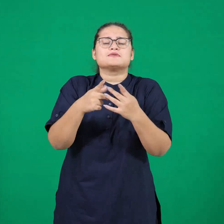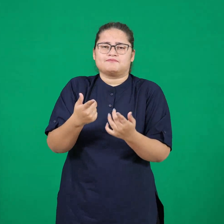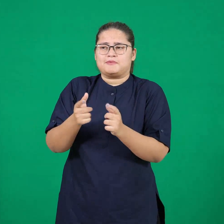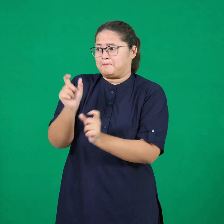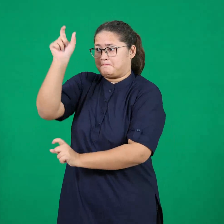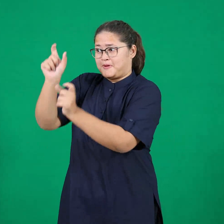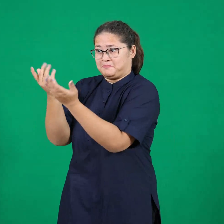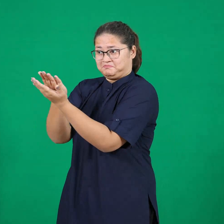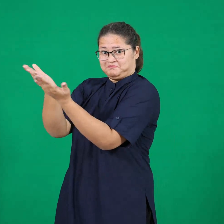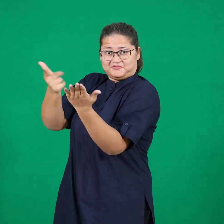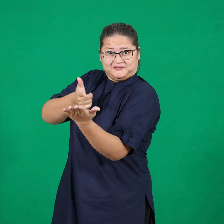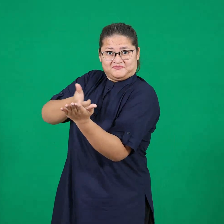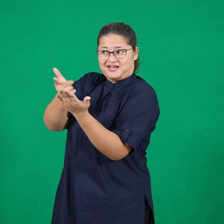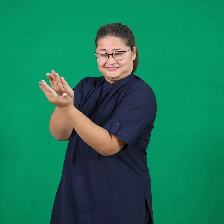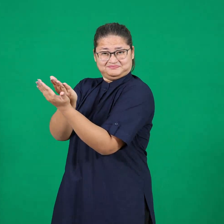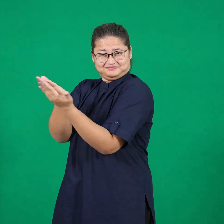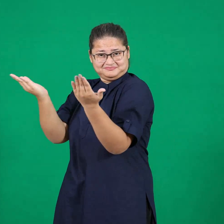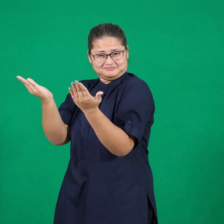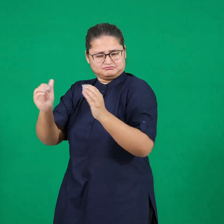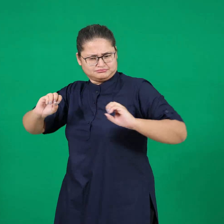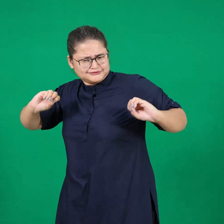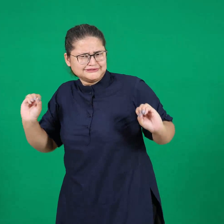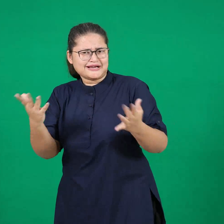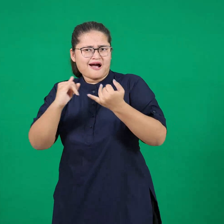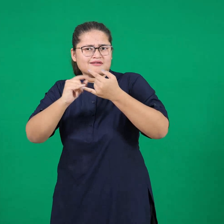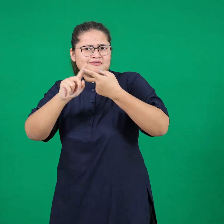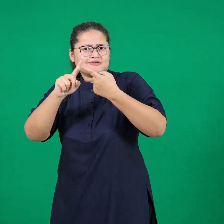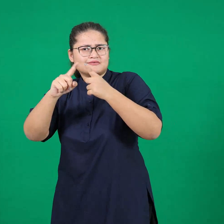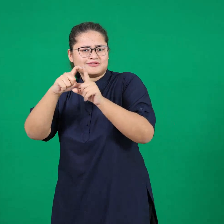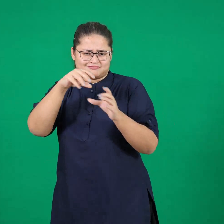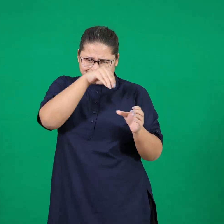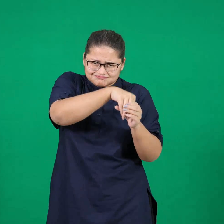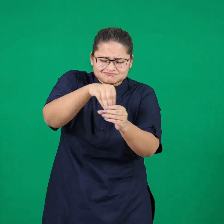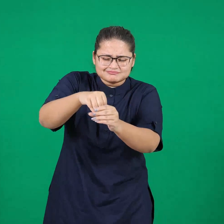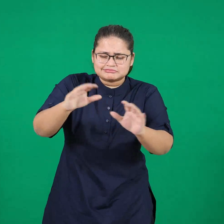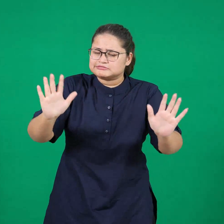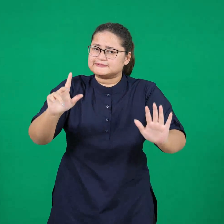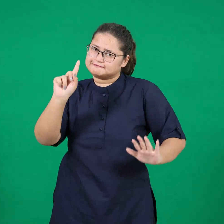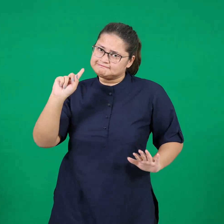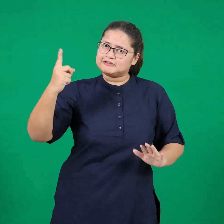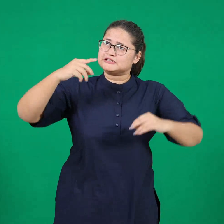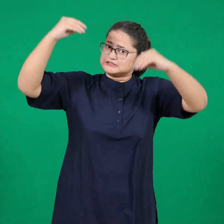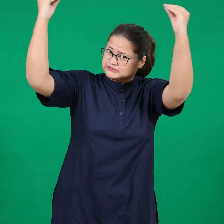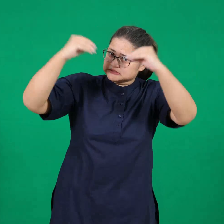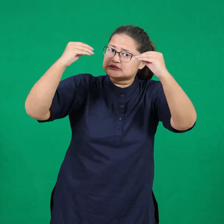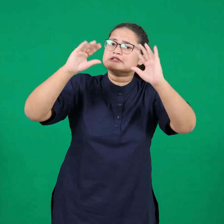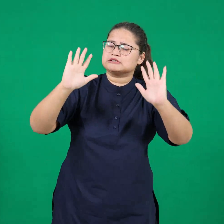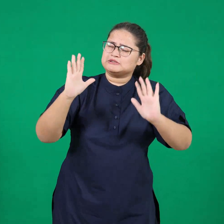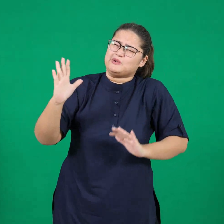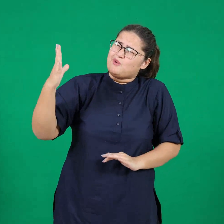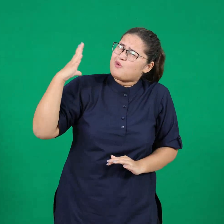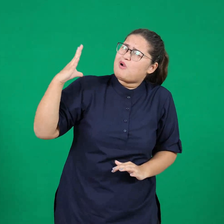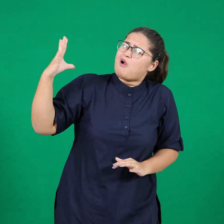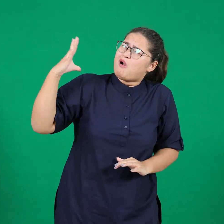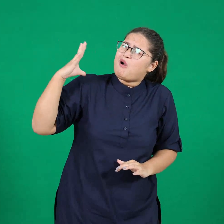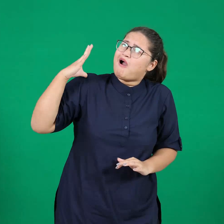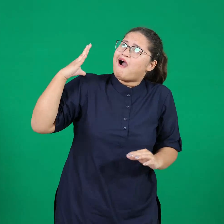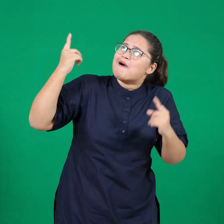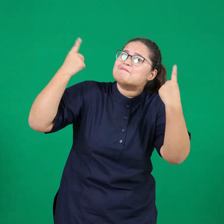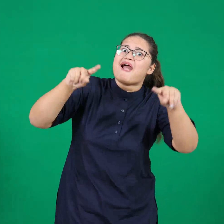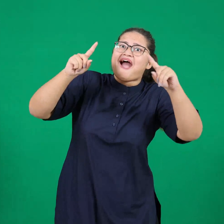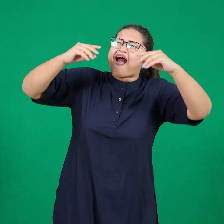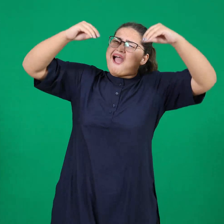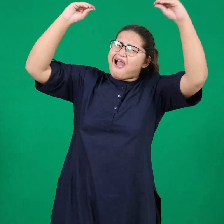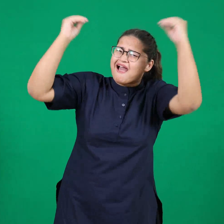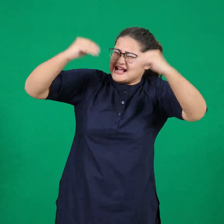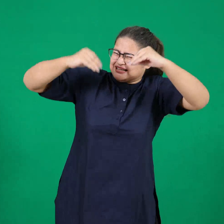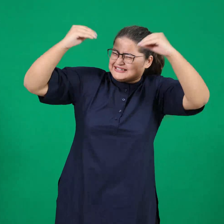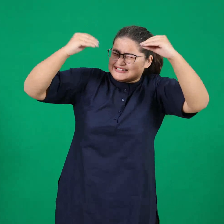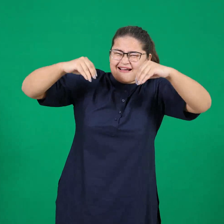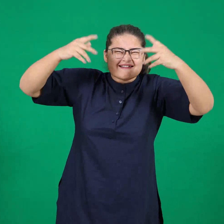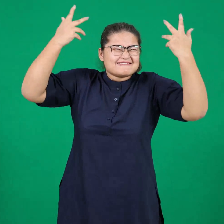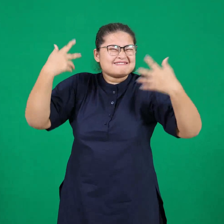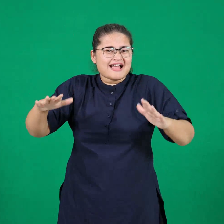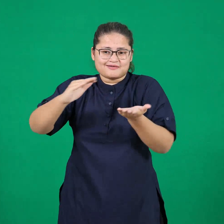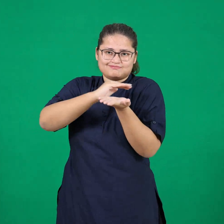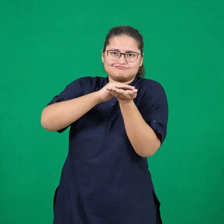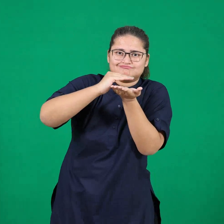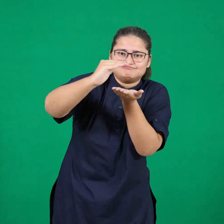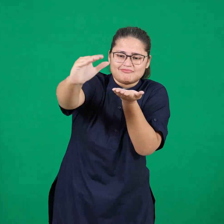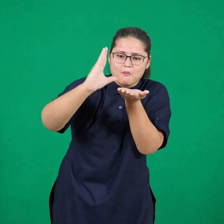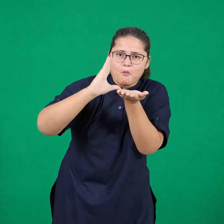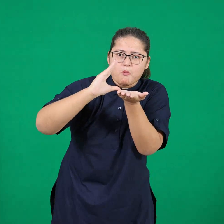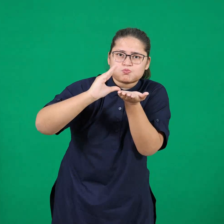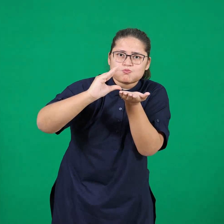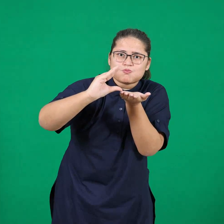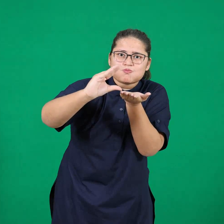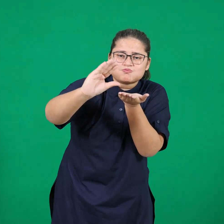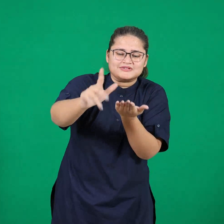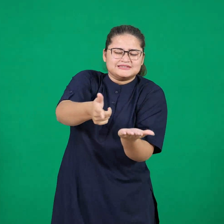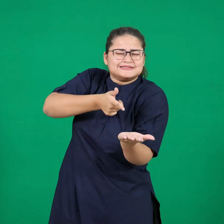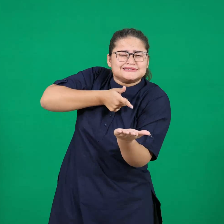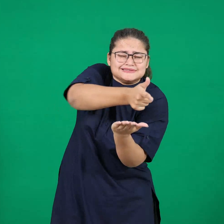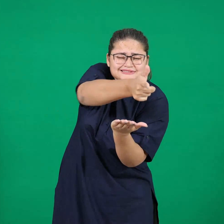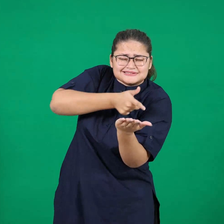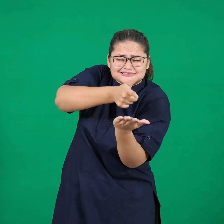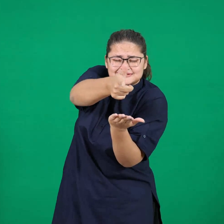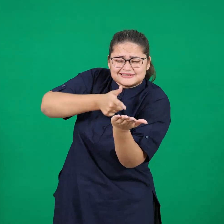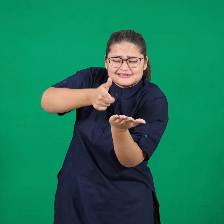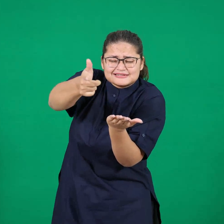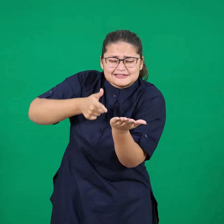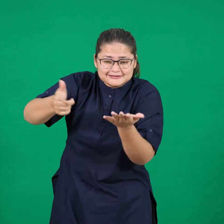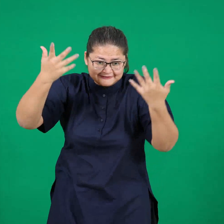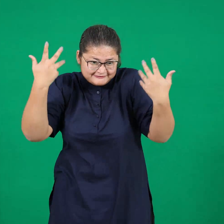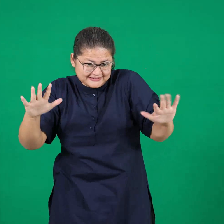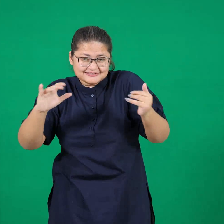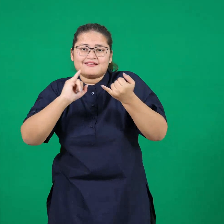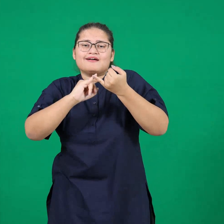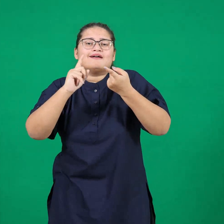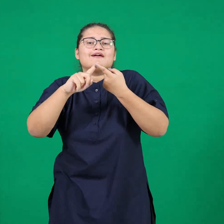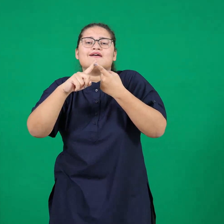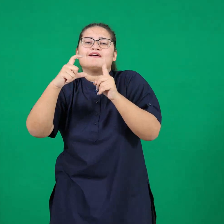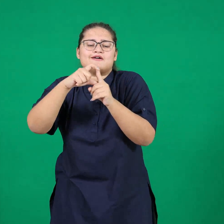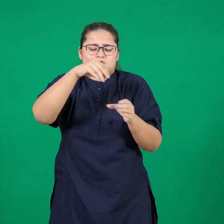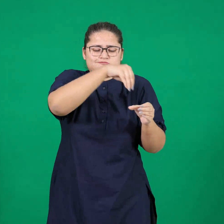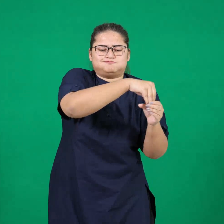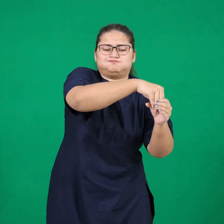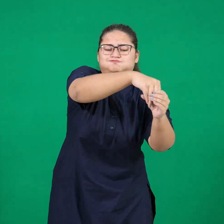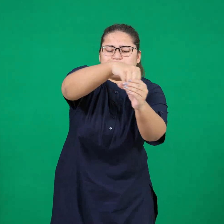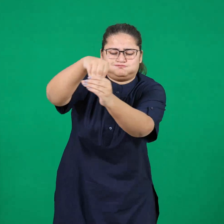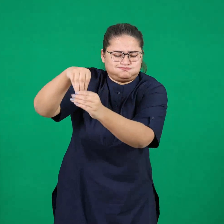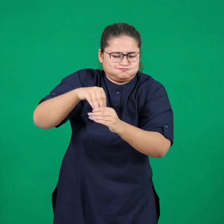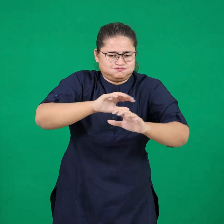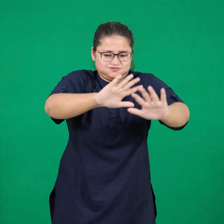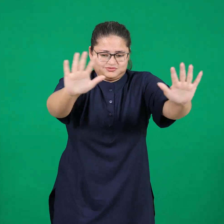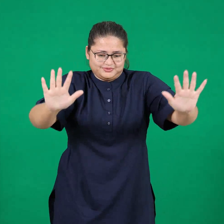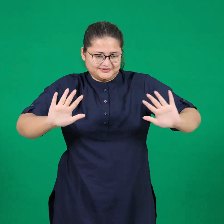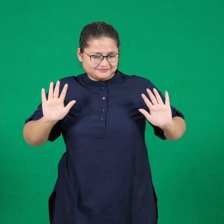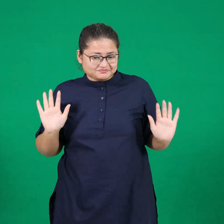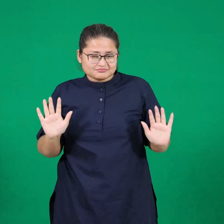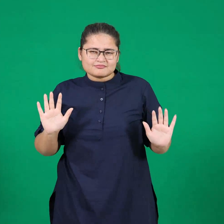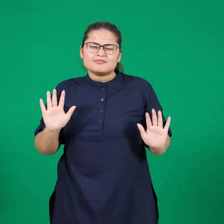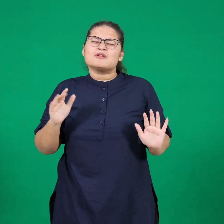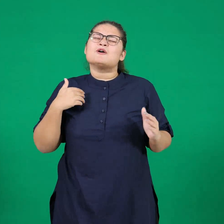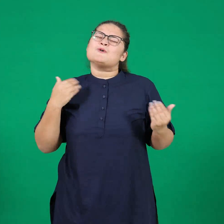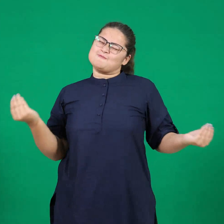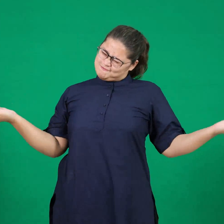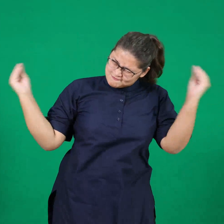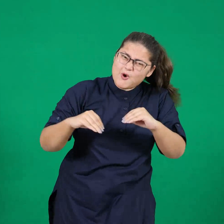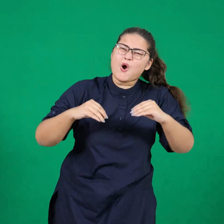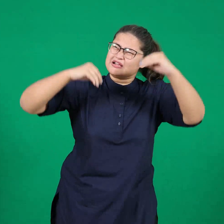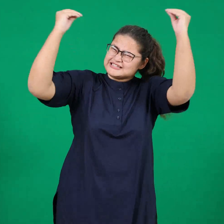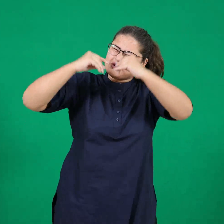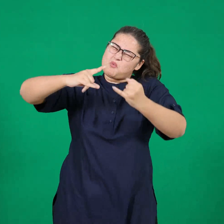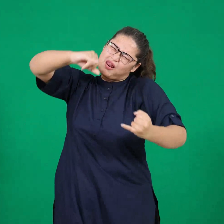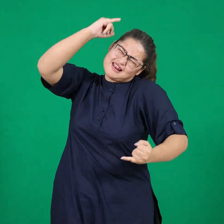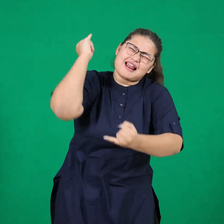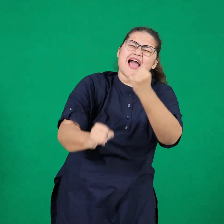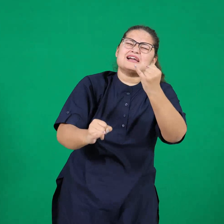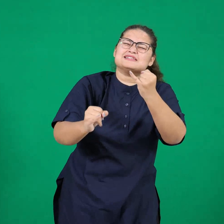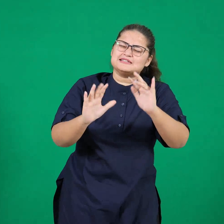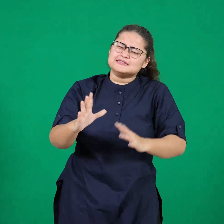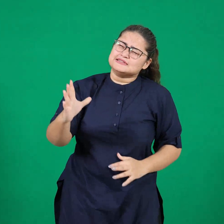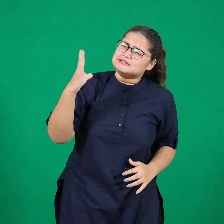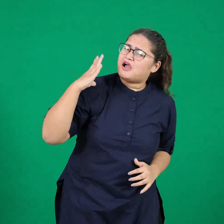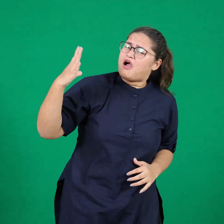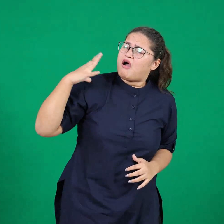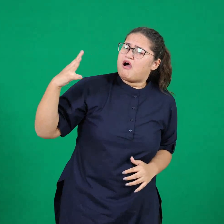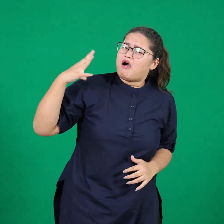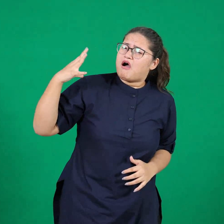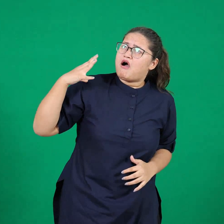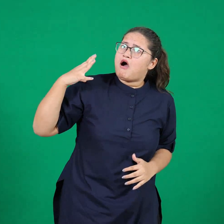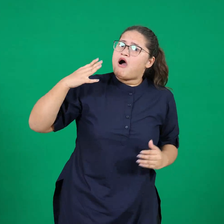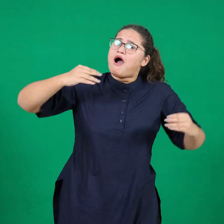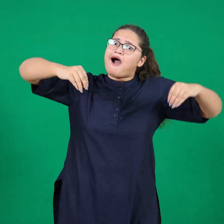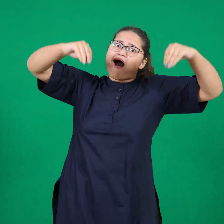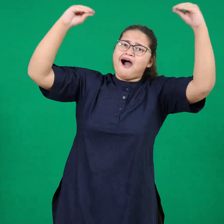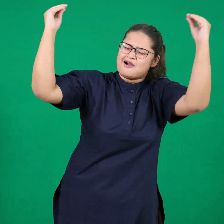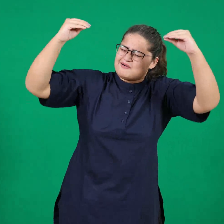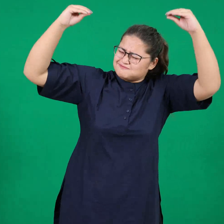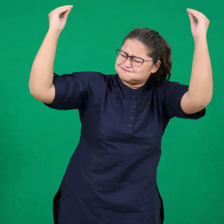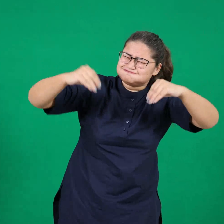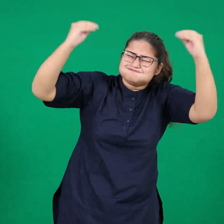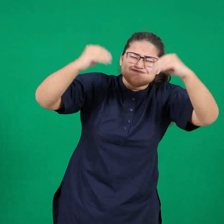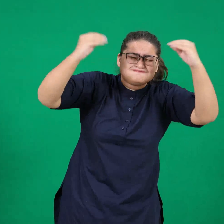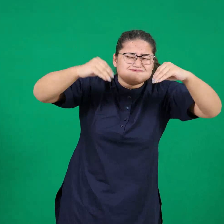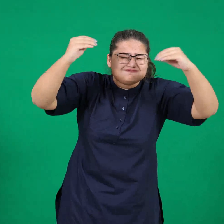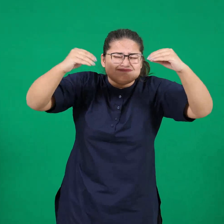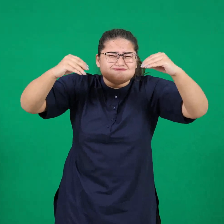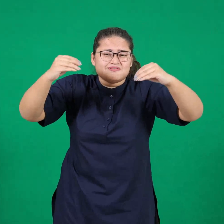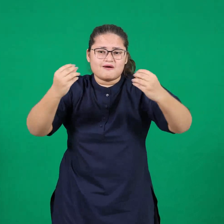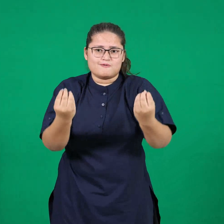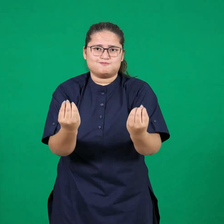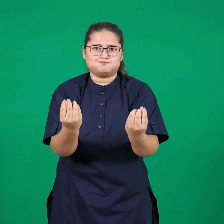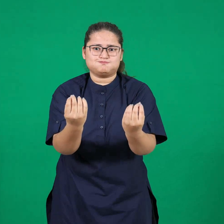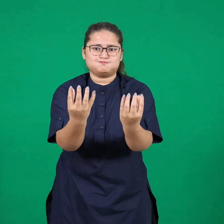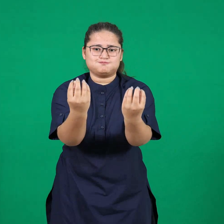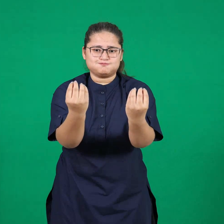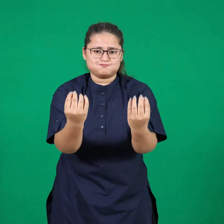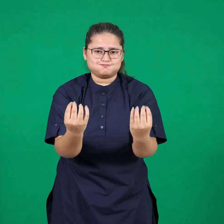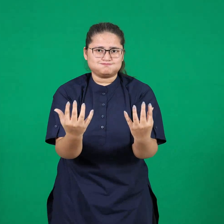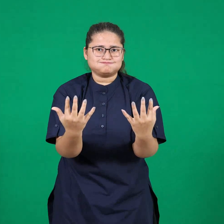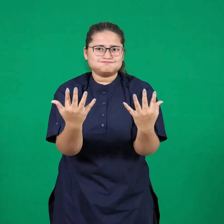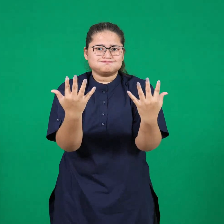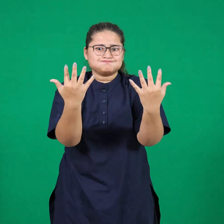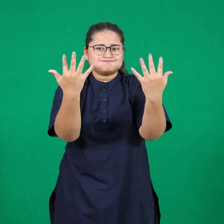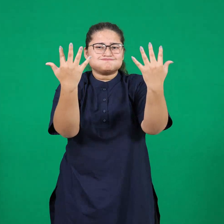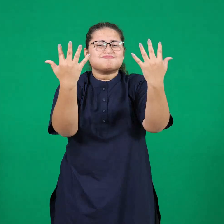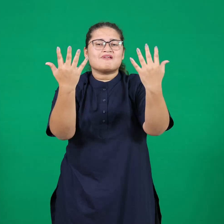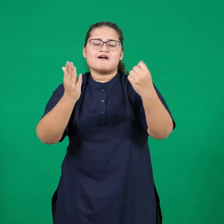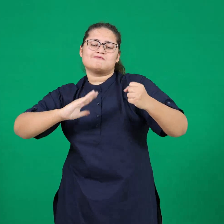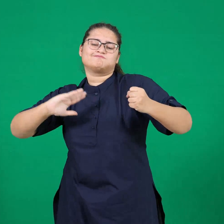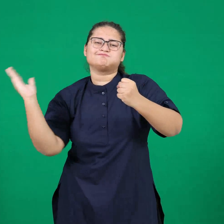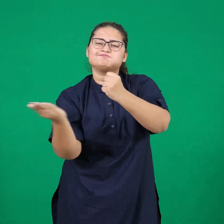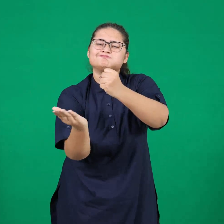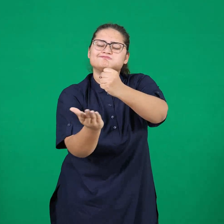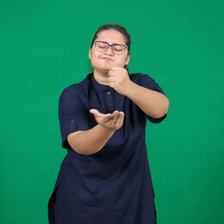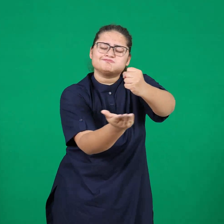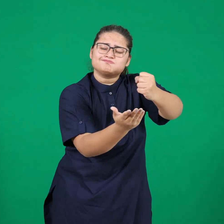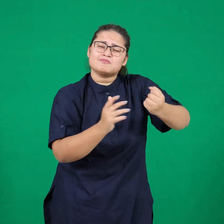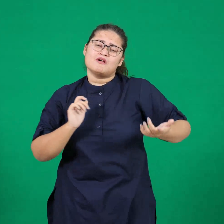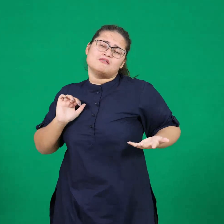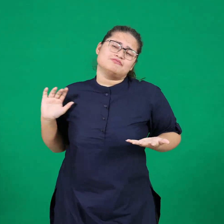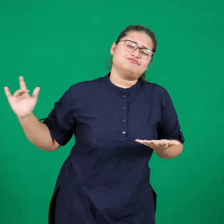See how the farmer awaits the precious fruit of the soil- how patient he is for the fall and spring rains.